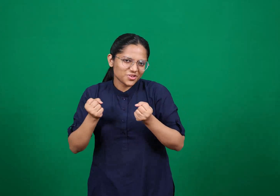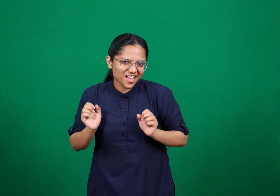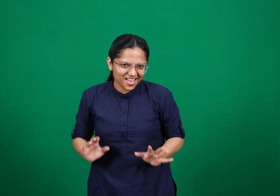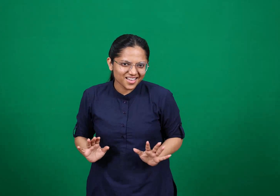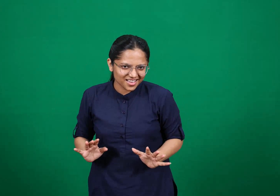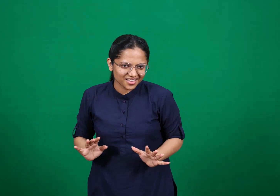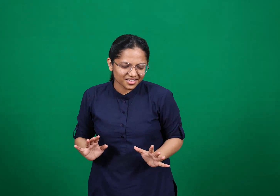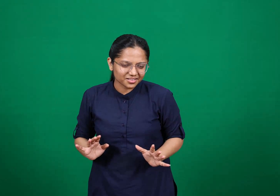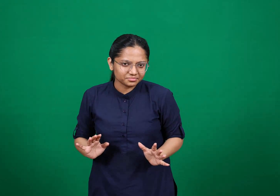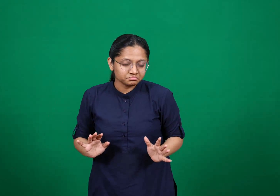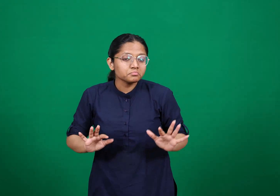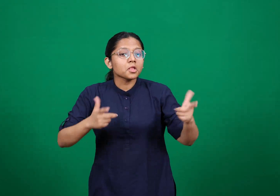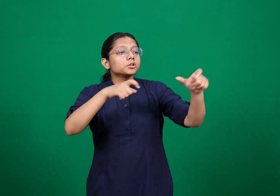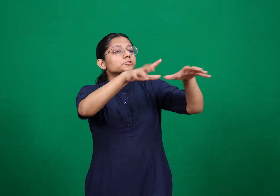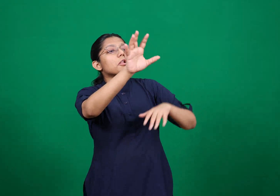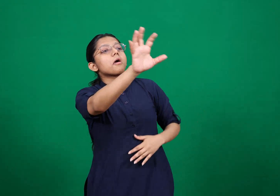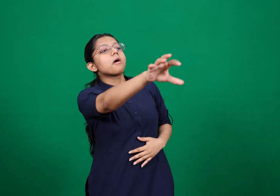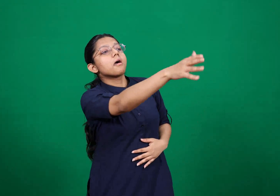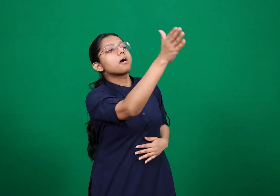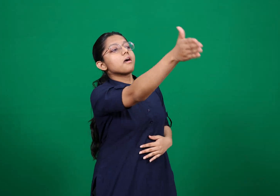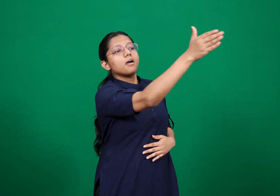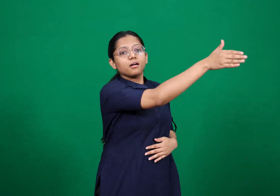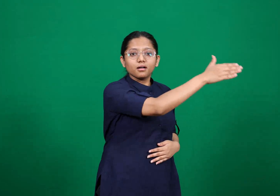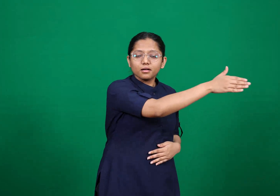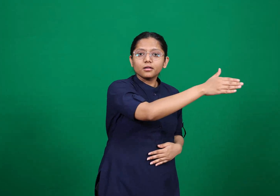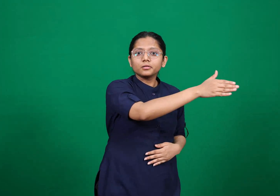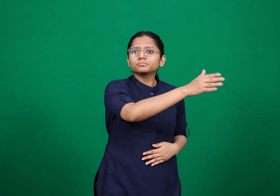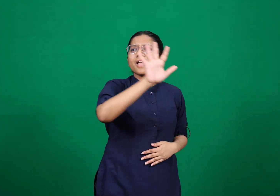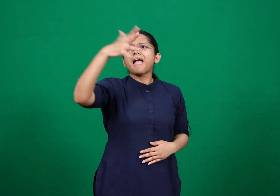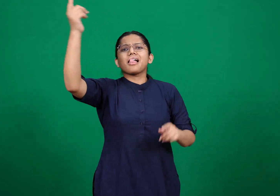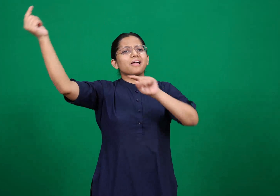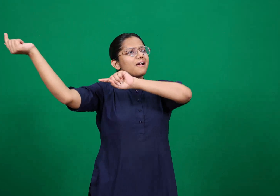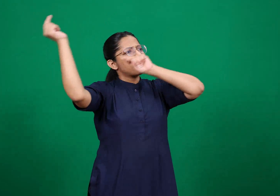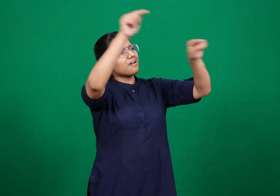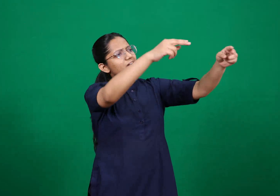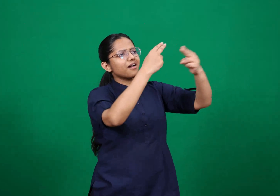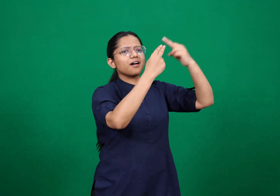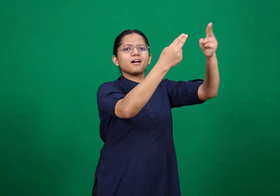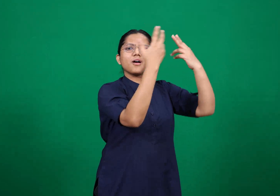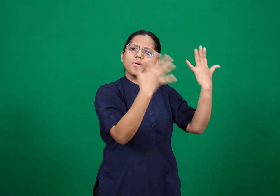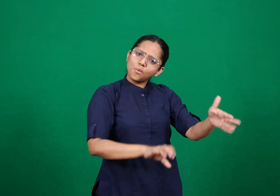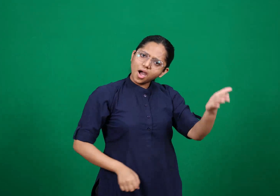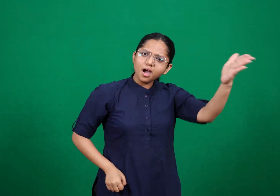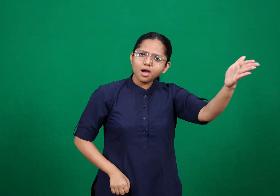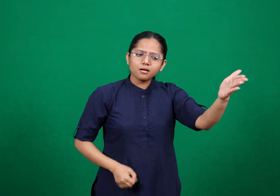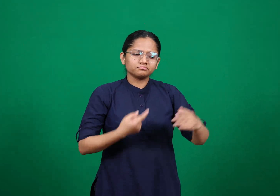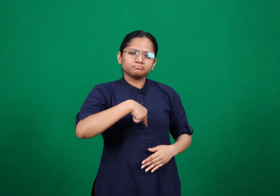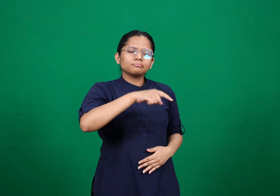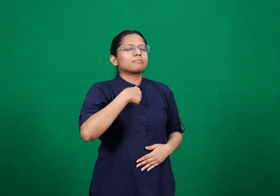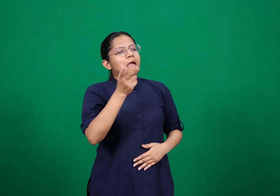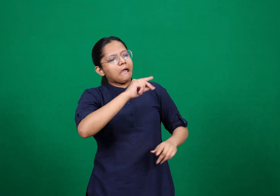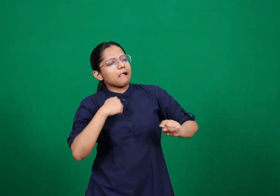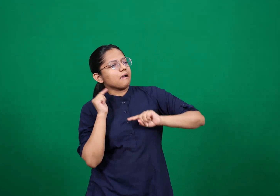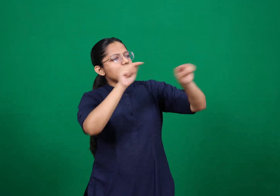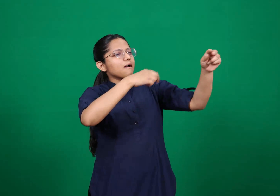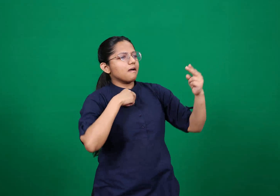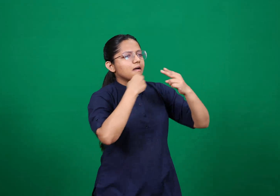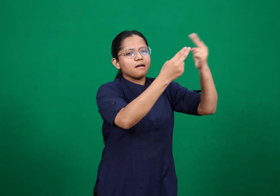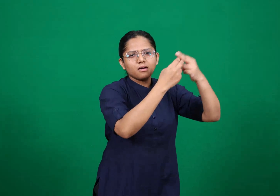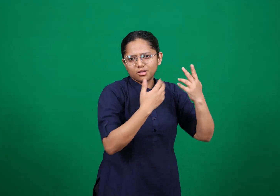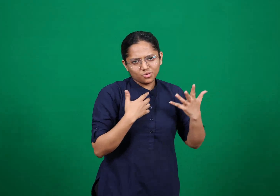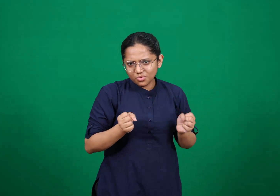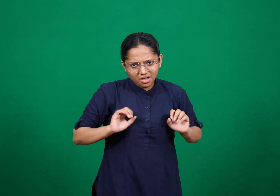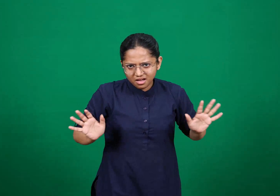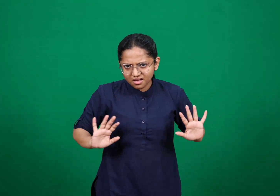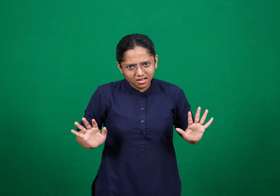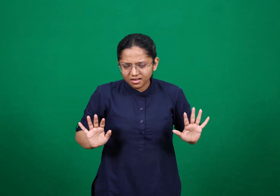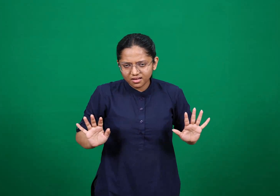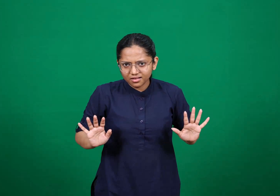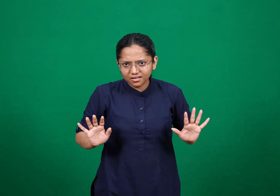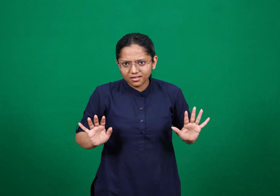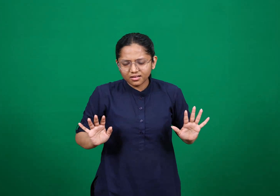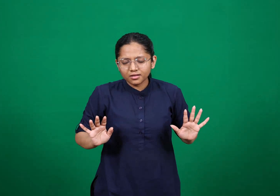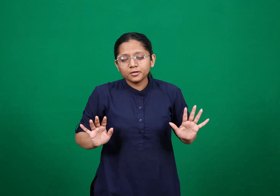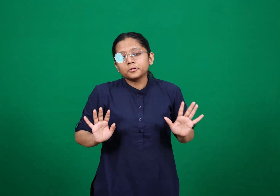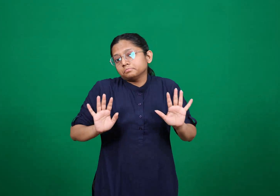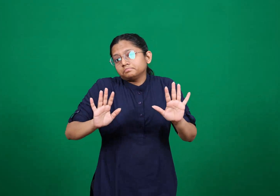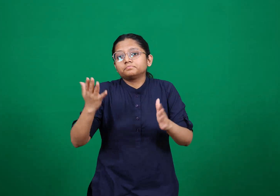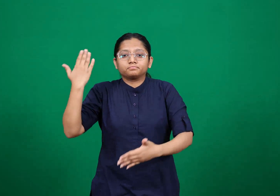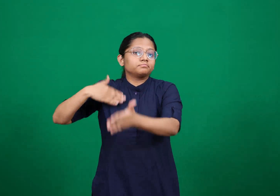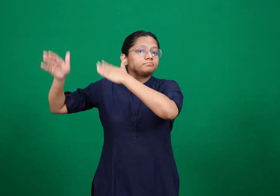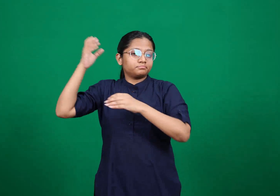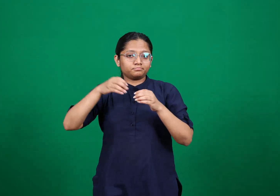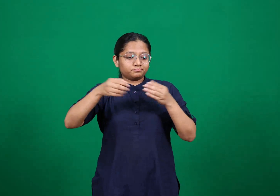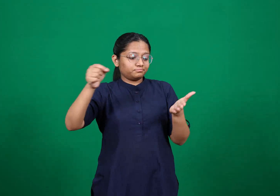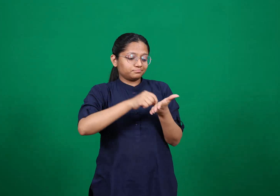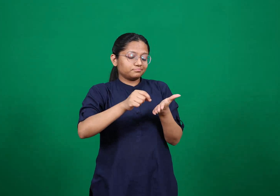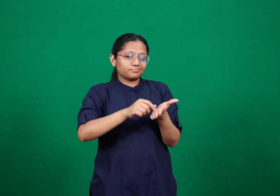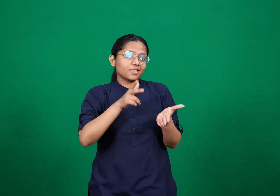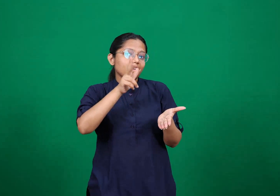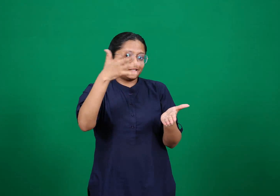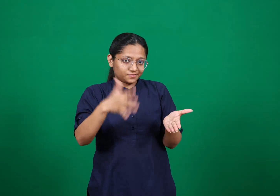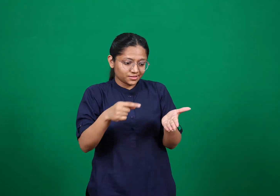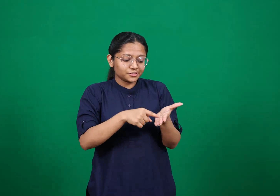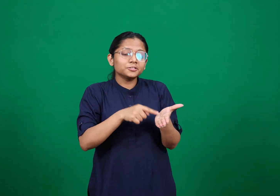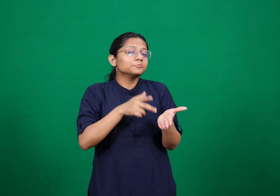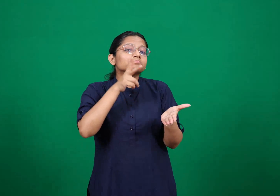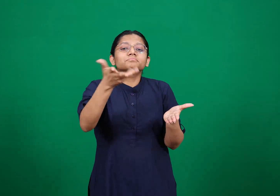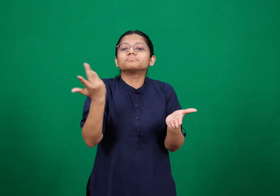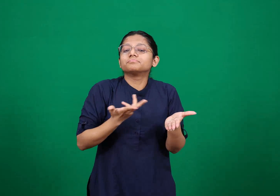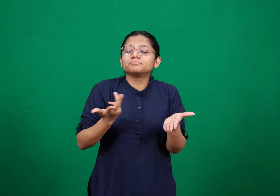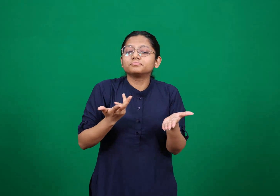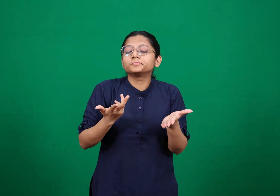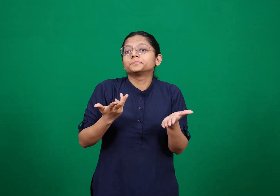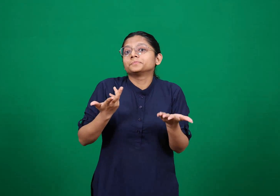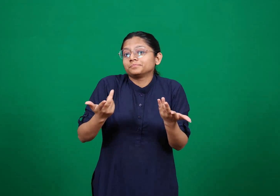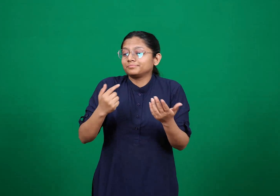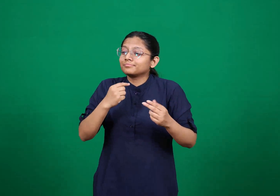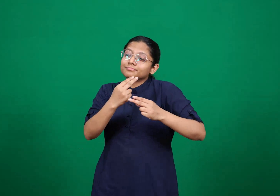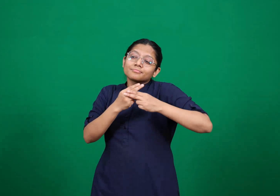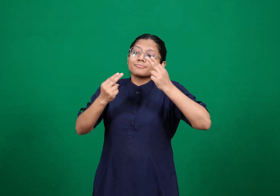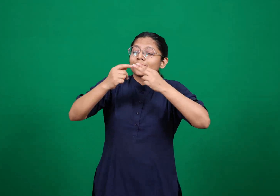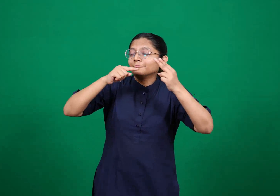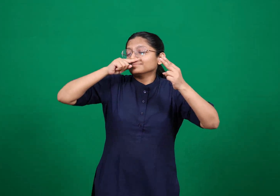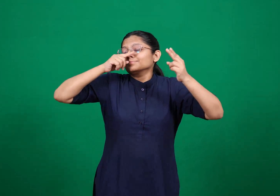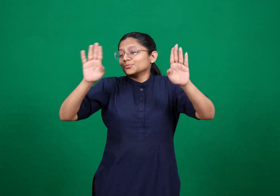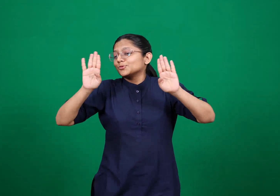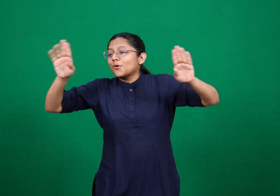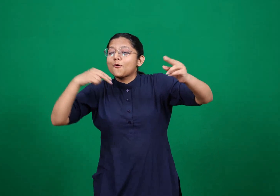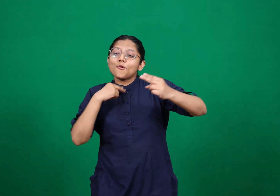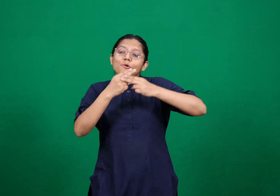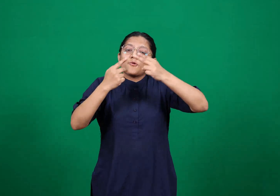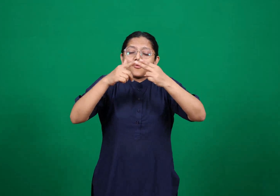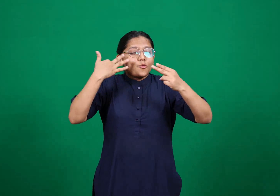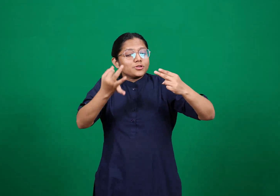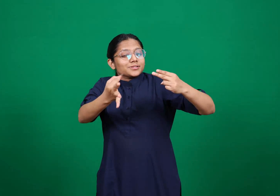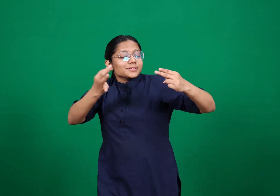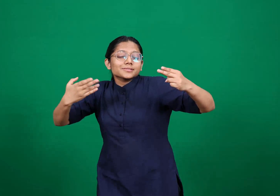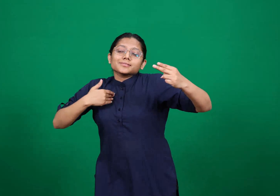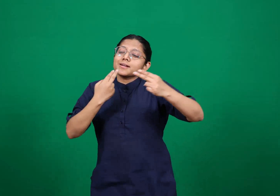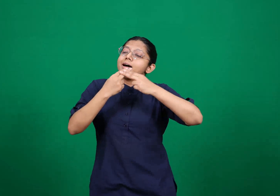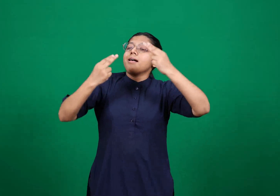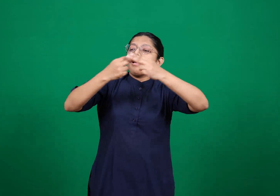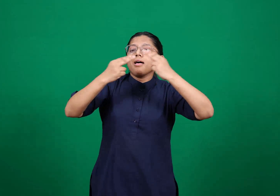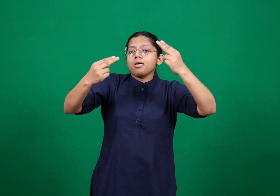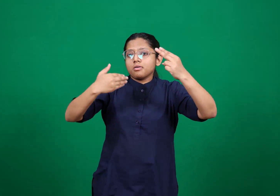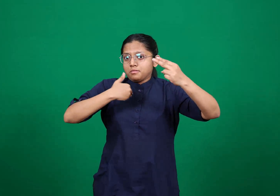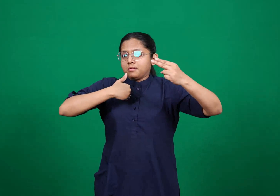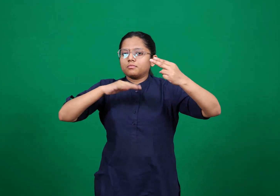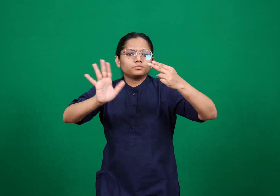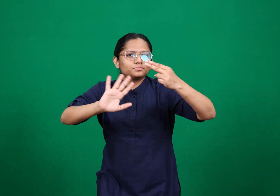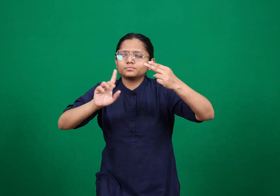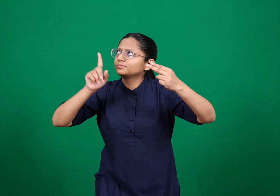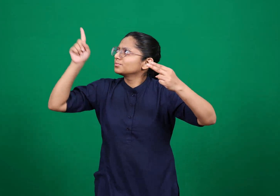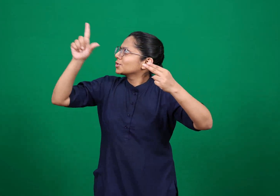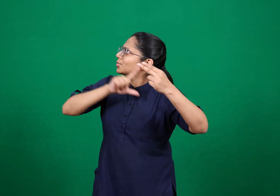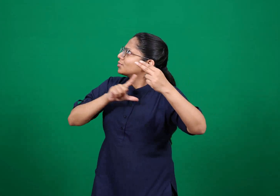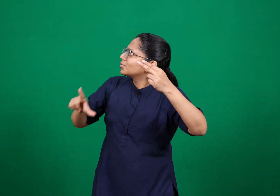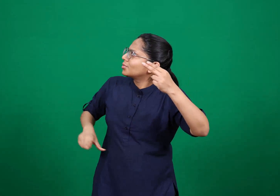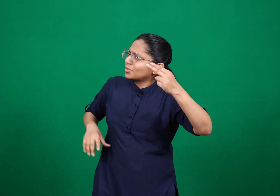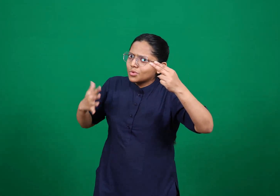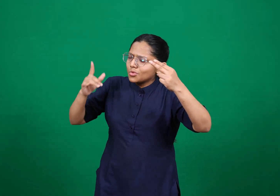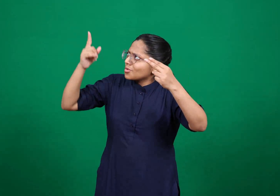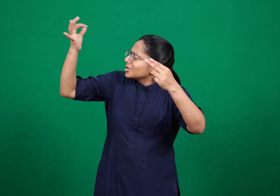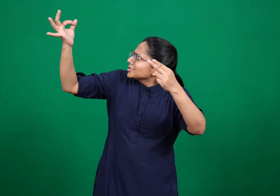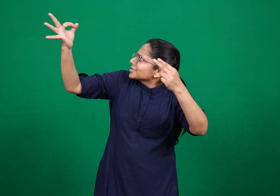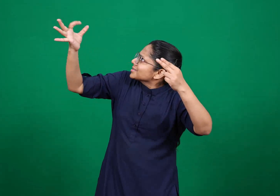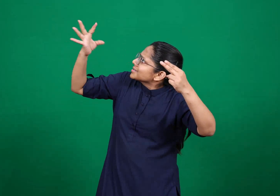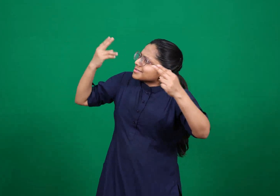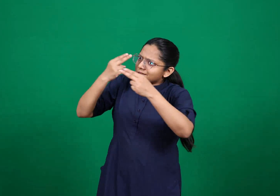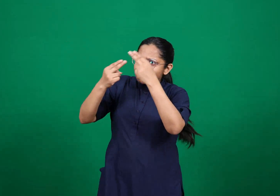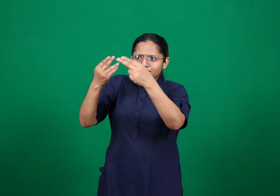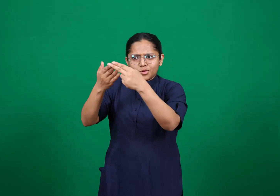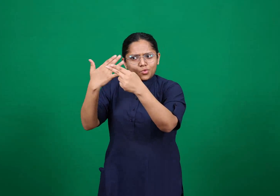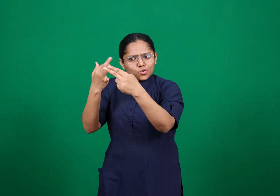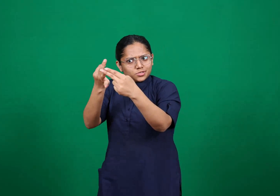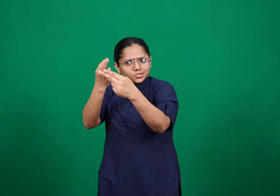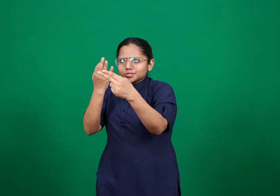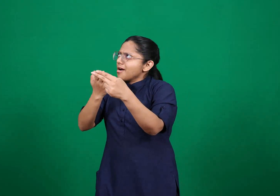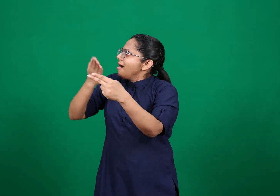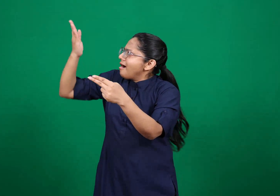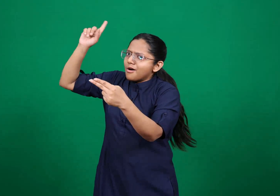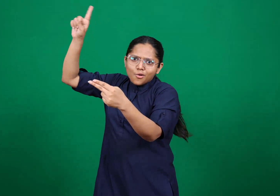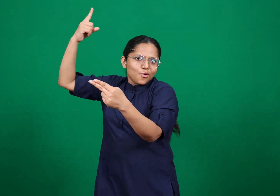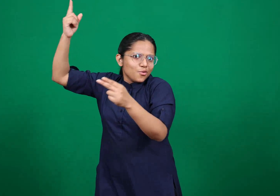Then we will not be boasting in the work already done in another man's territory.